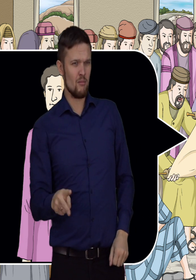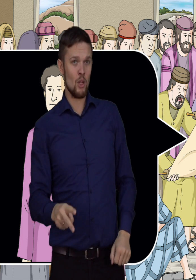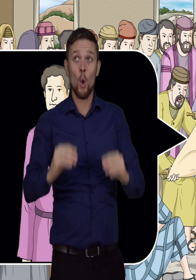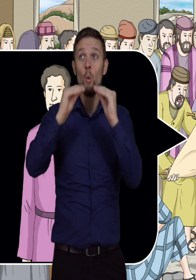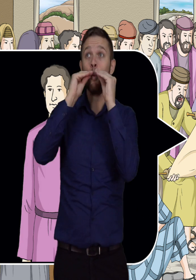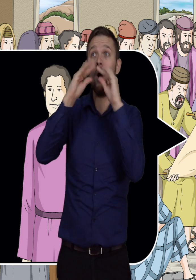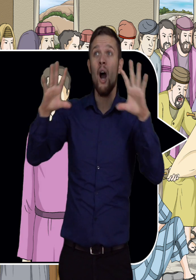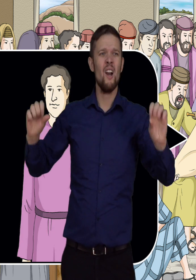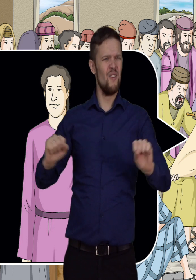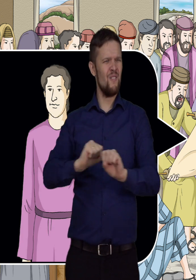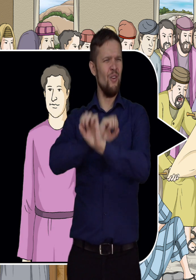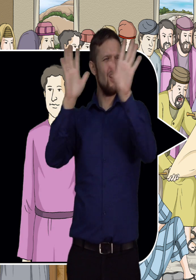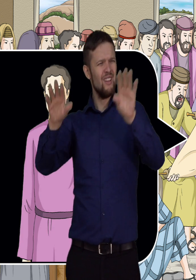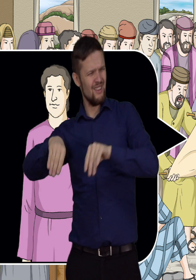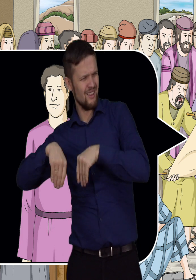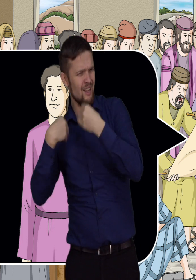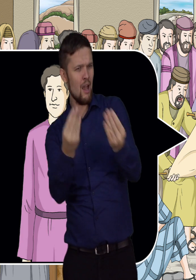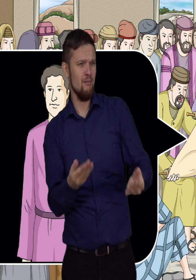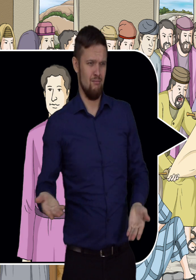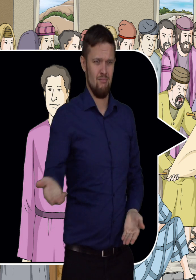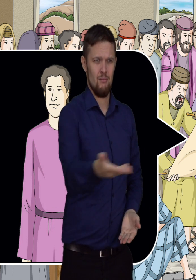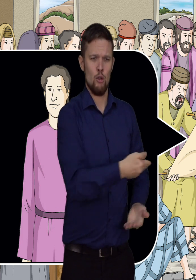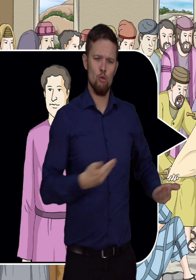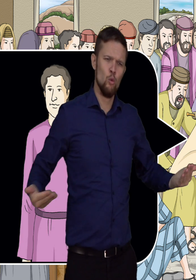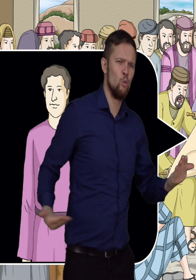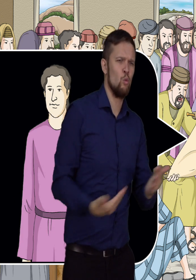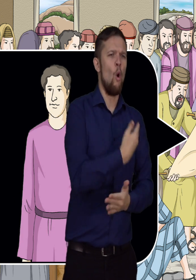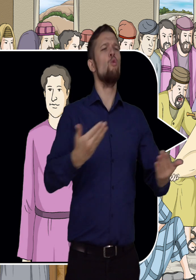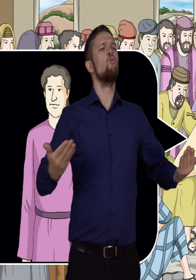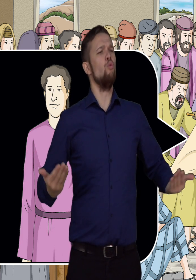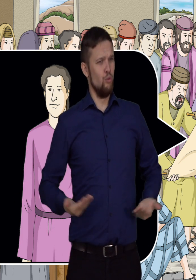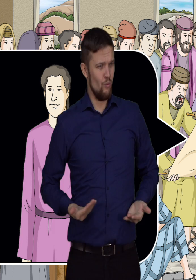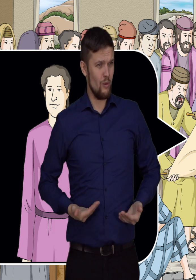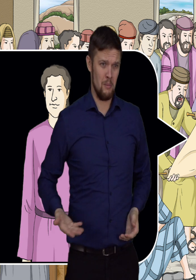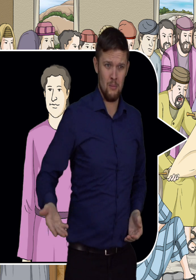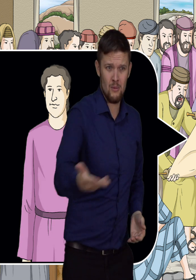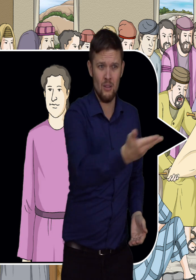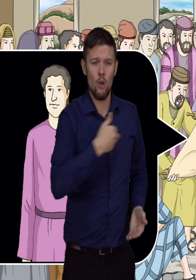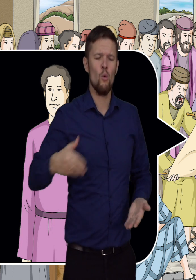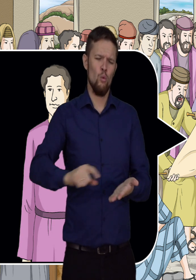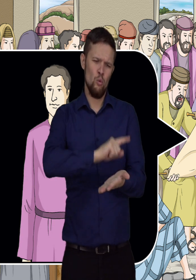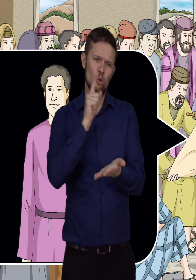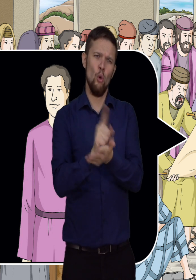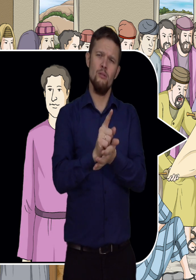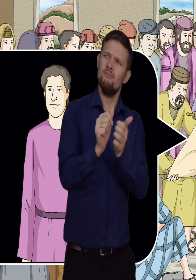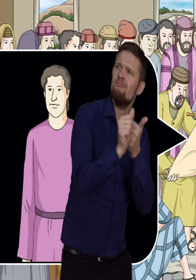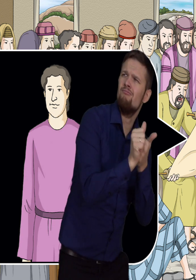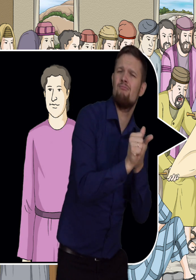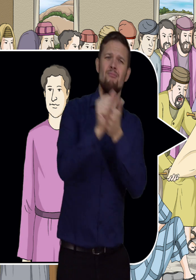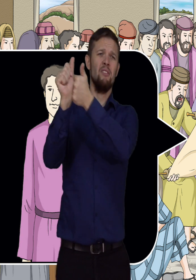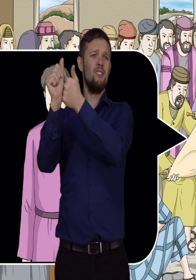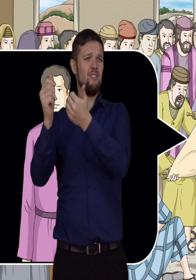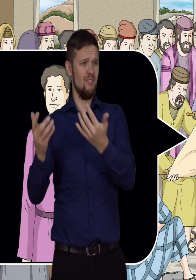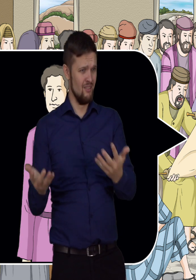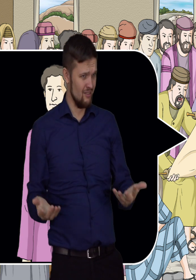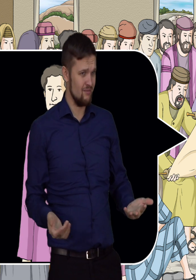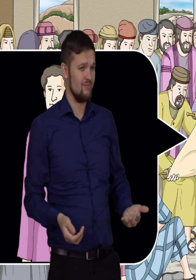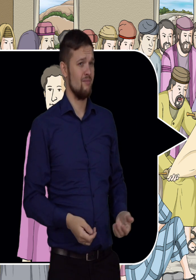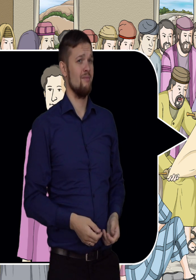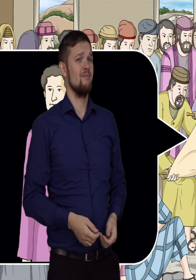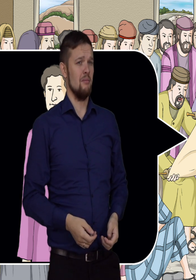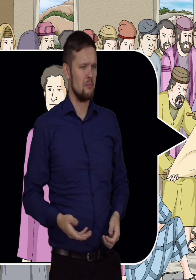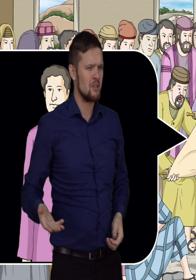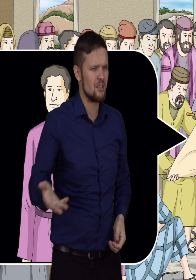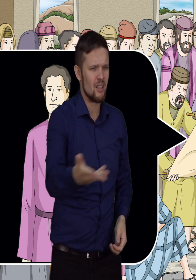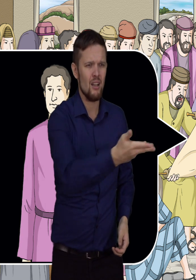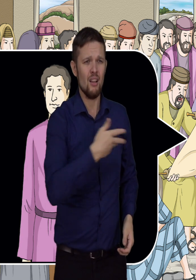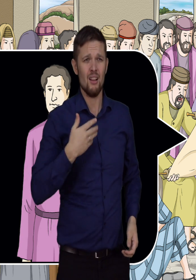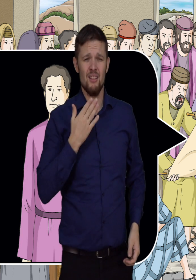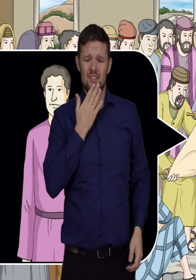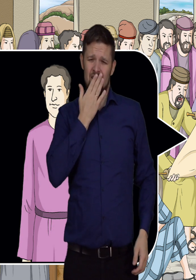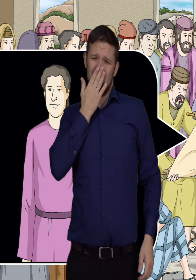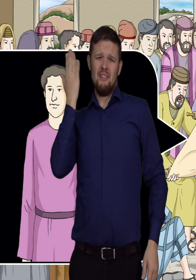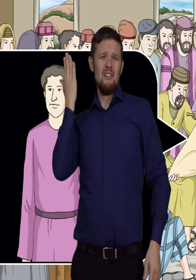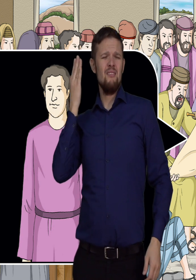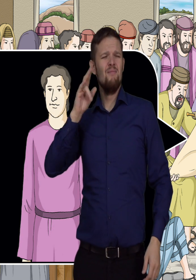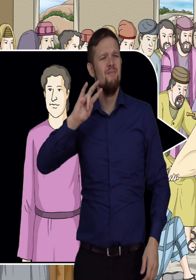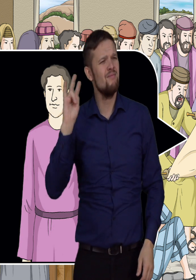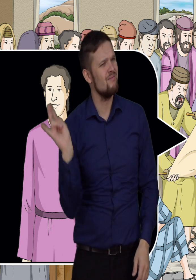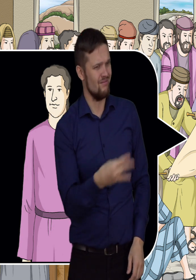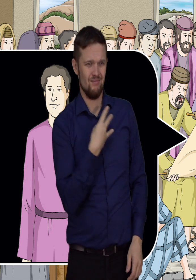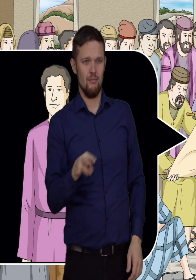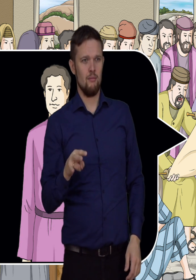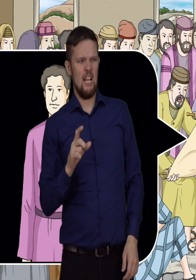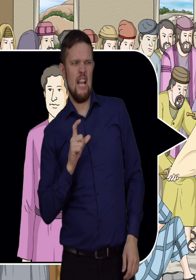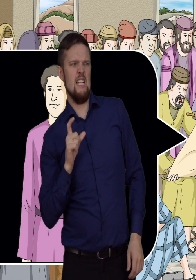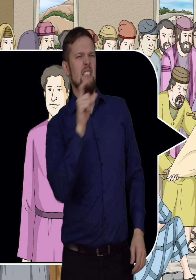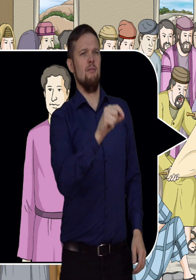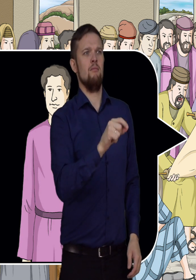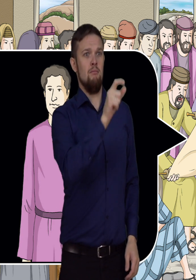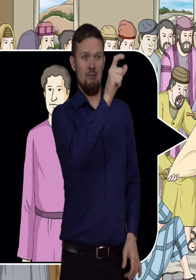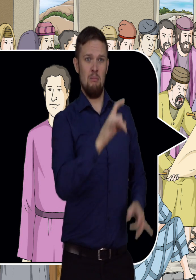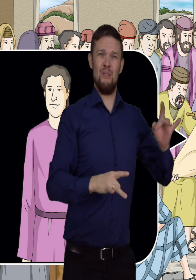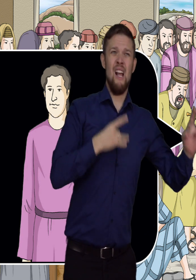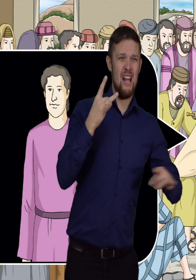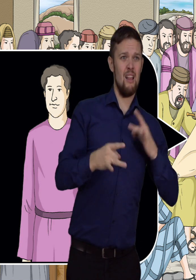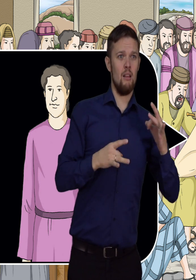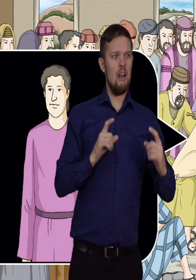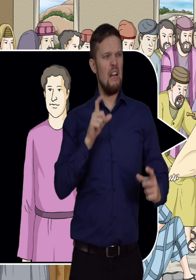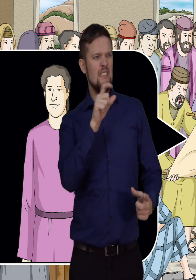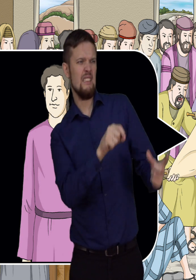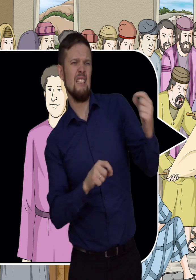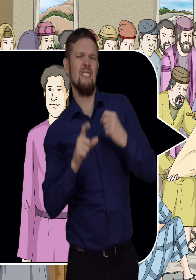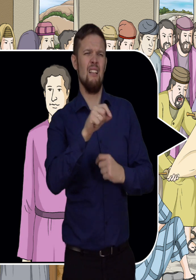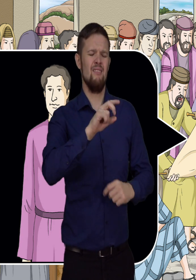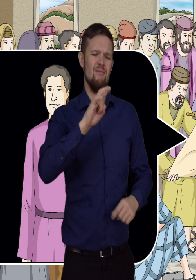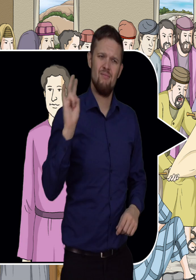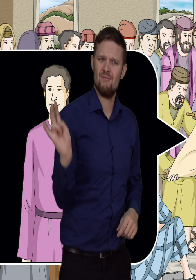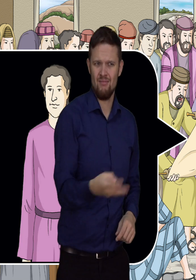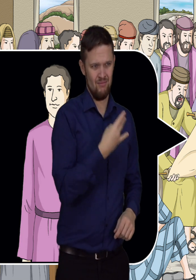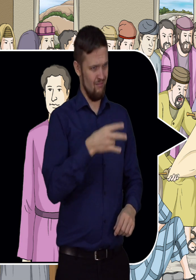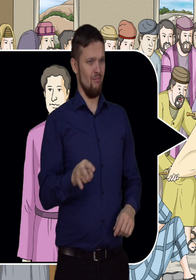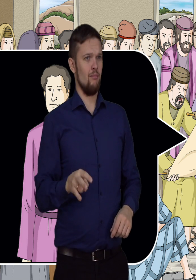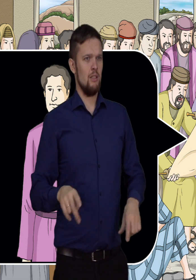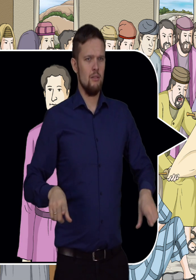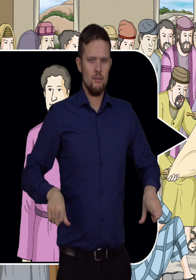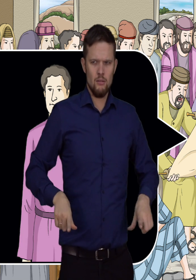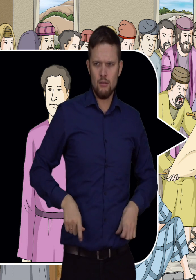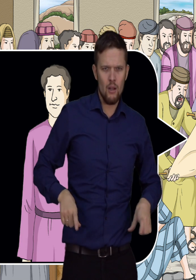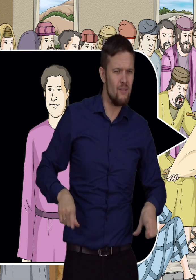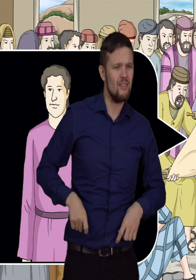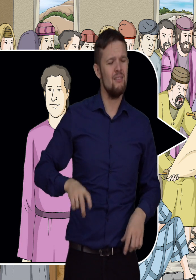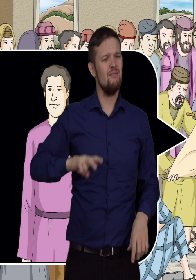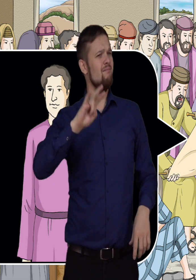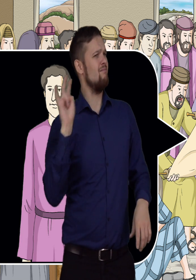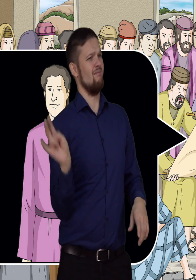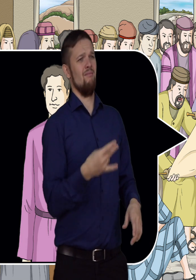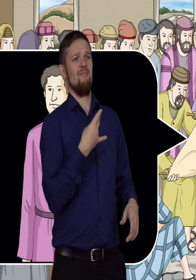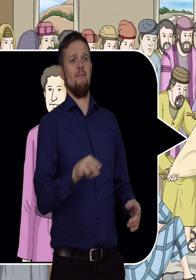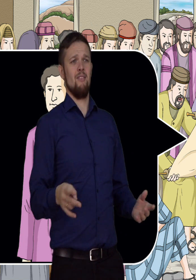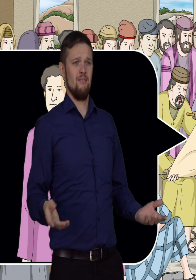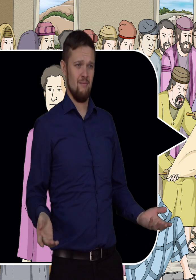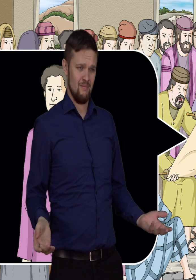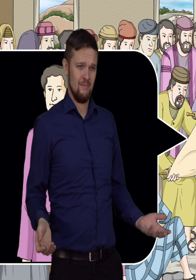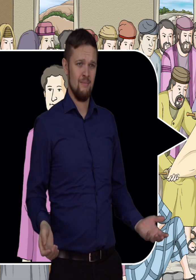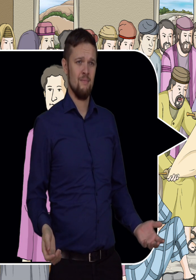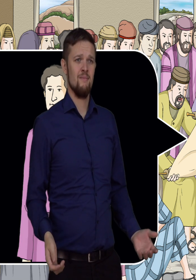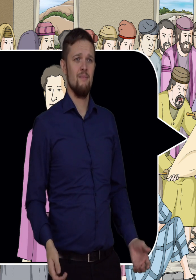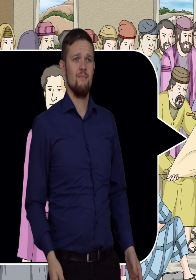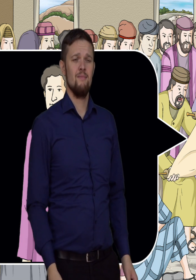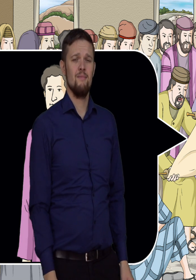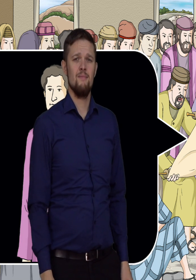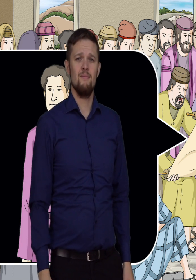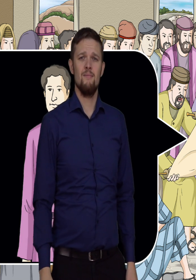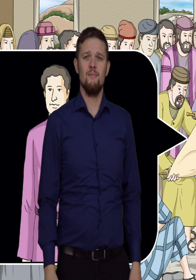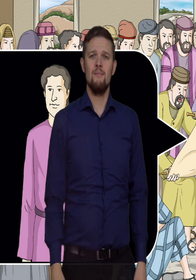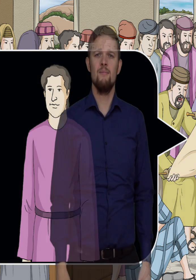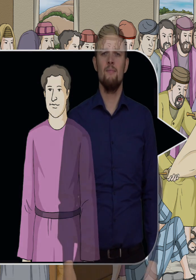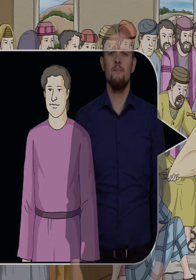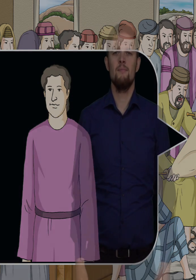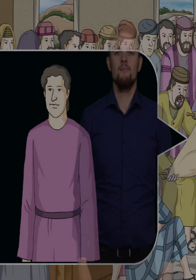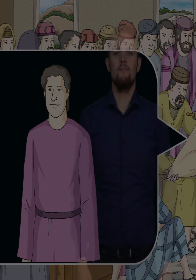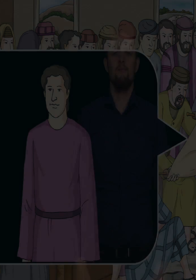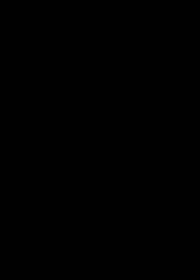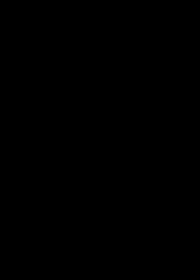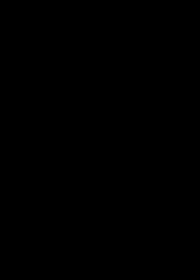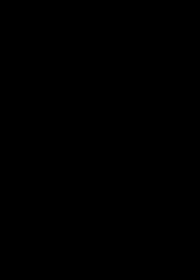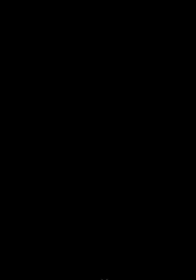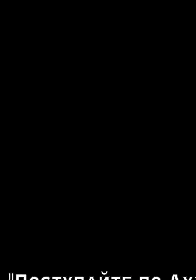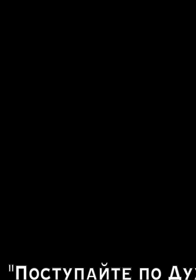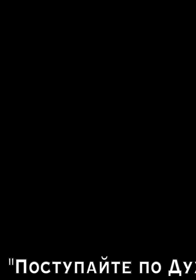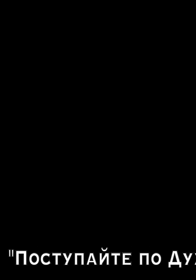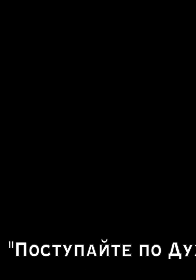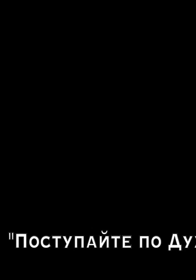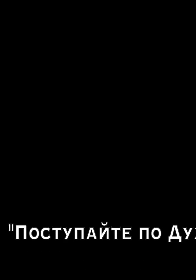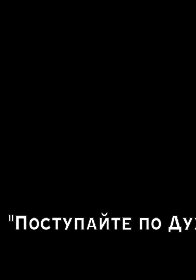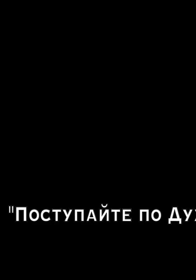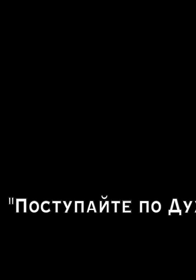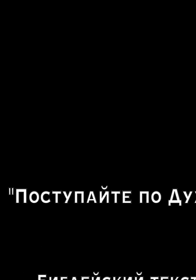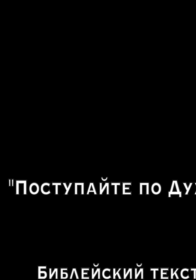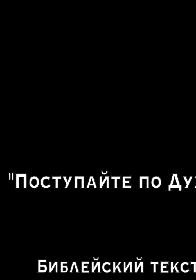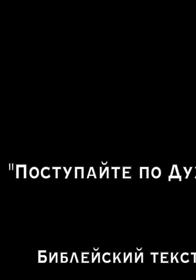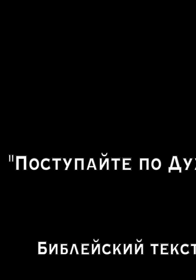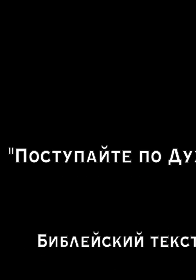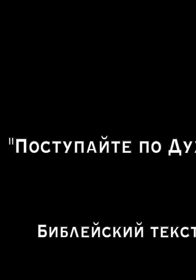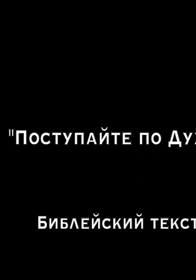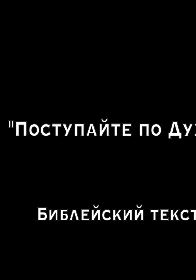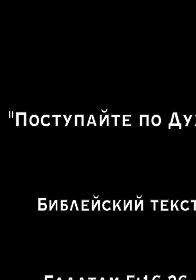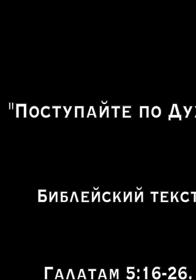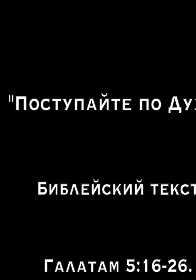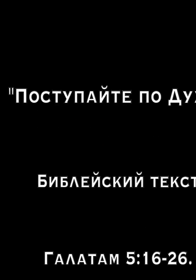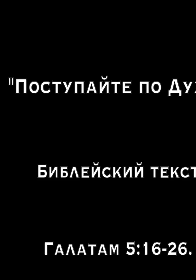Since we live by the Spirit, let us walk in step with the Spirit. Let us not become conceited, provoking and envying one another.